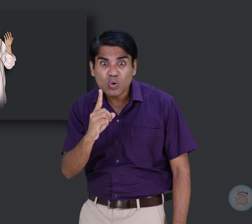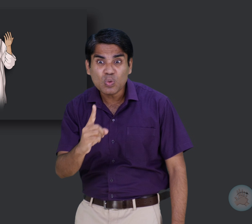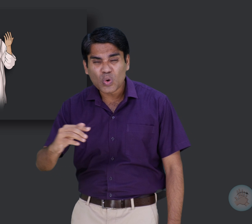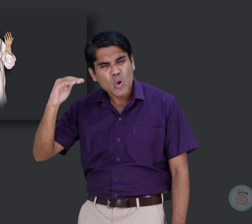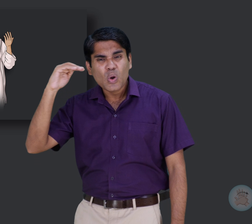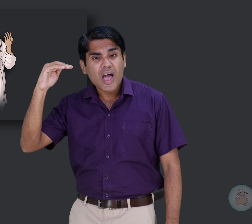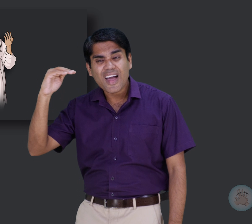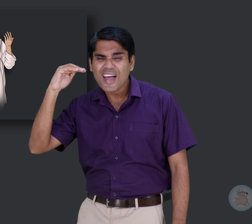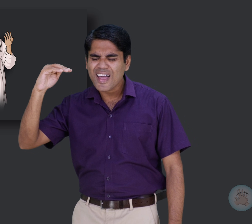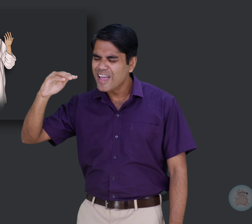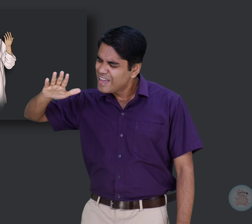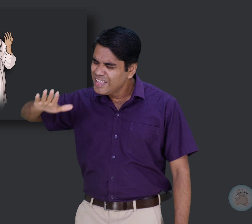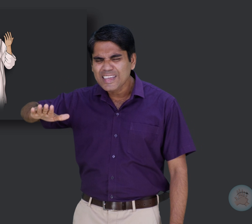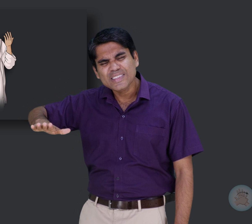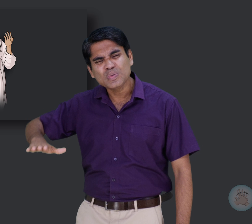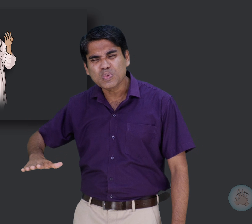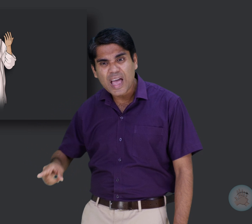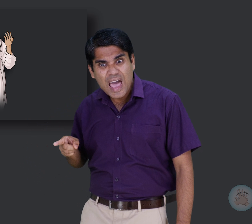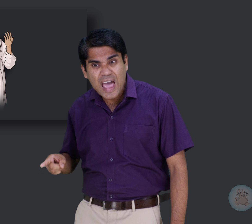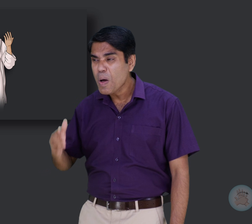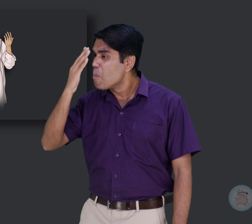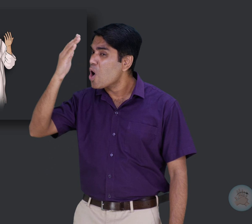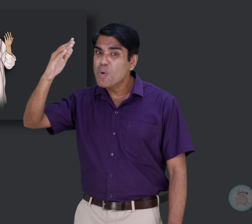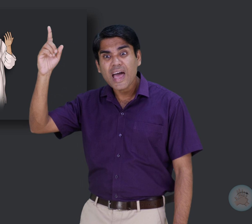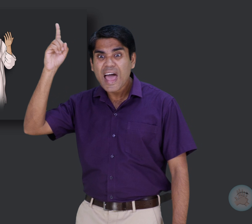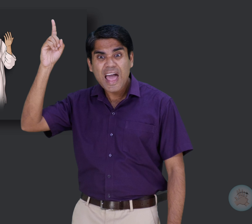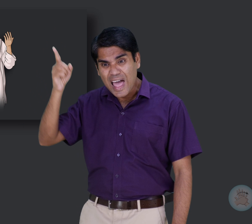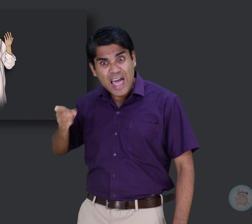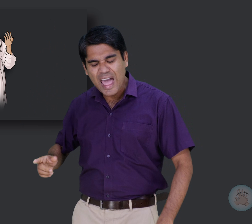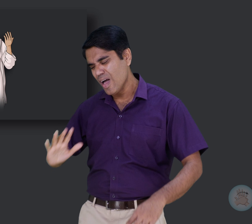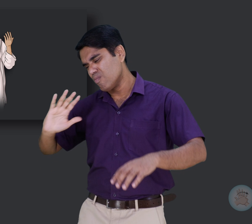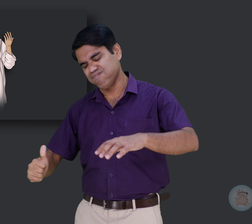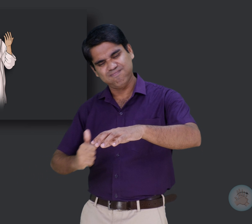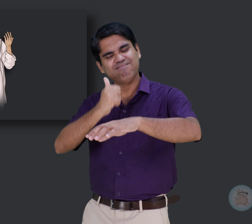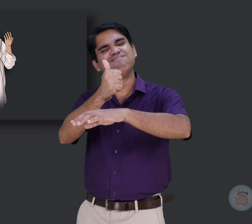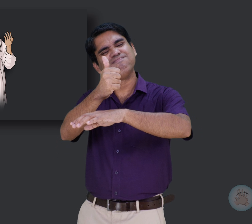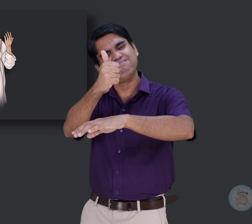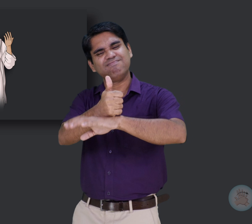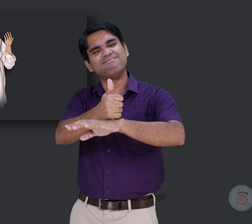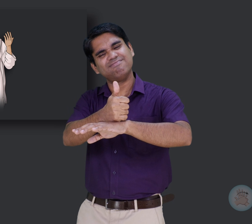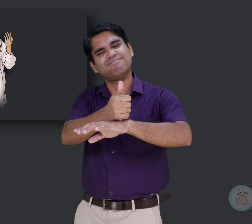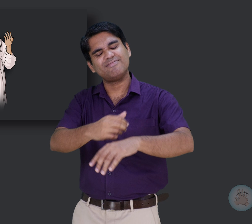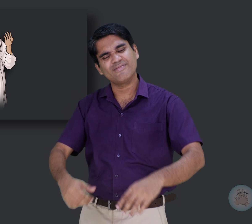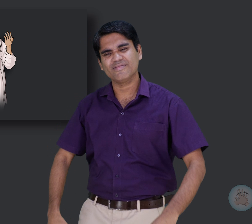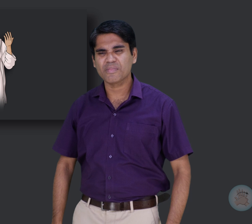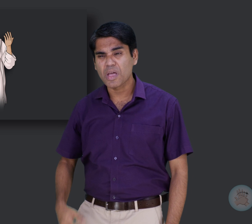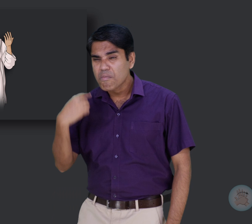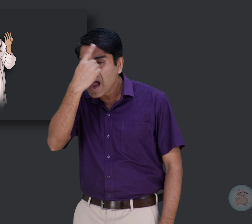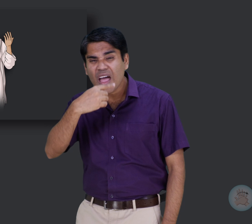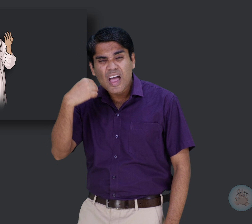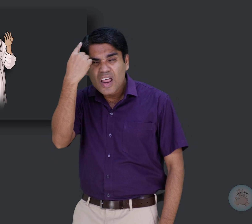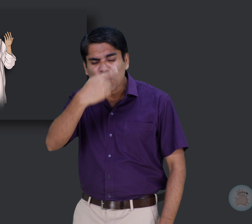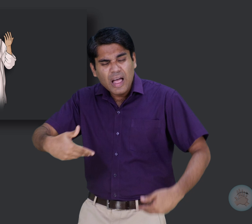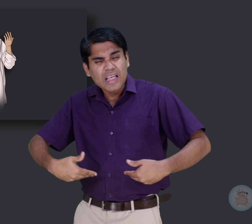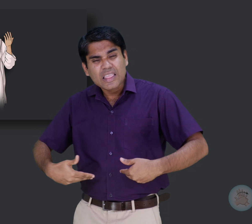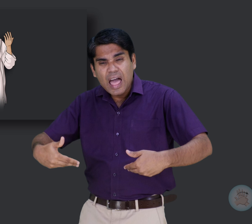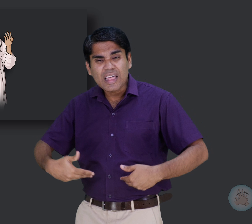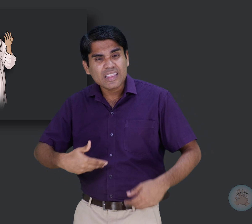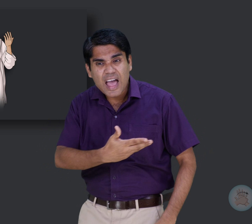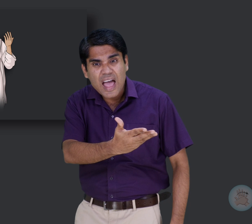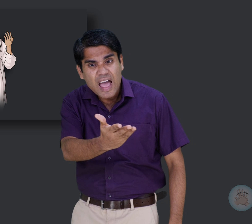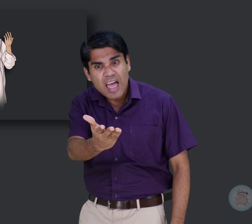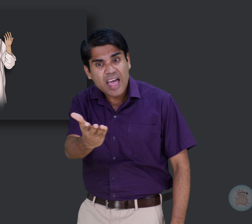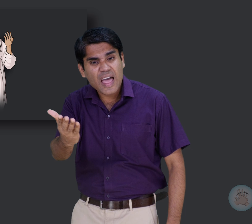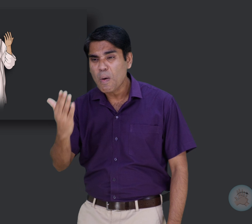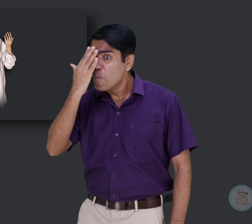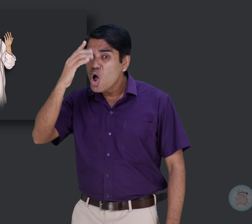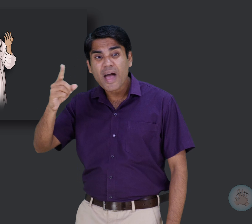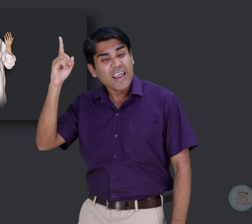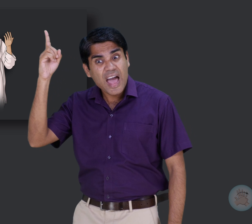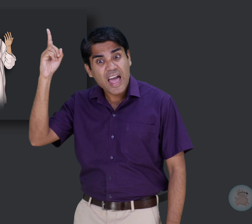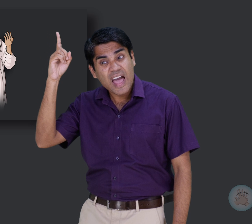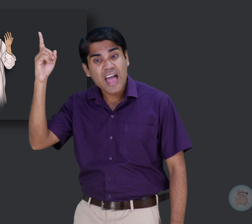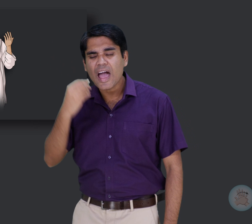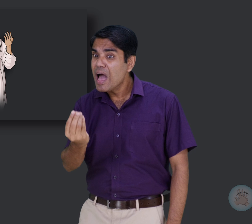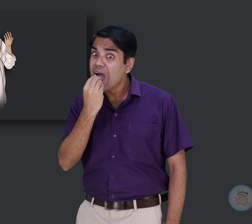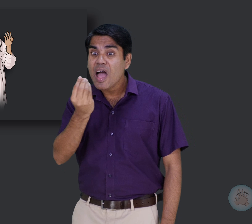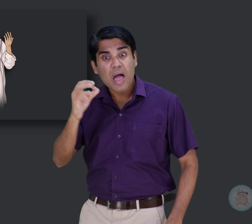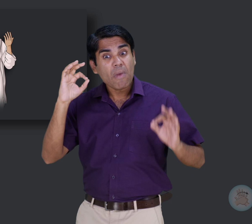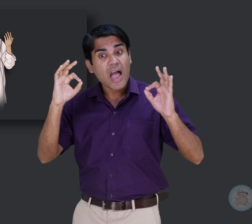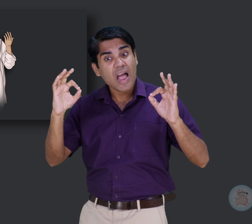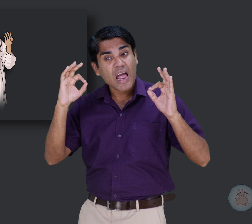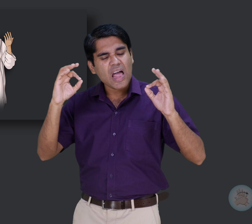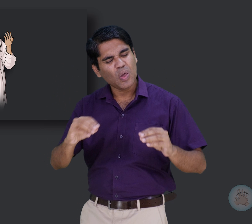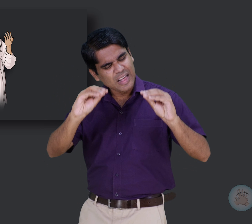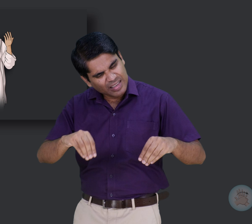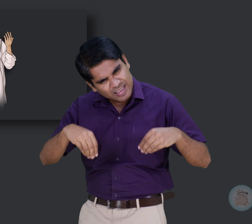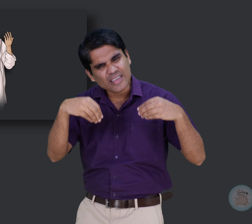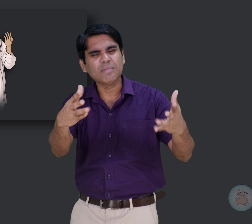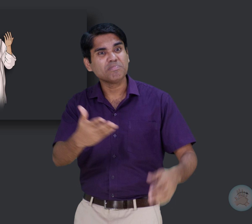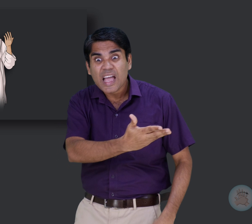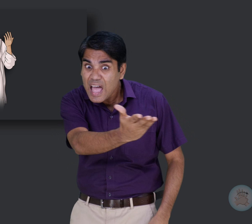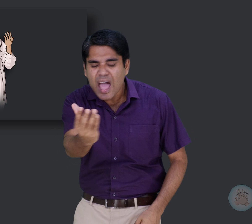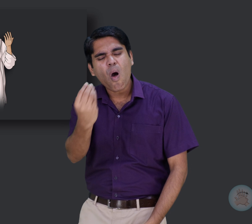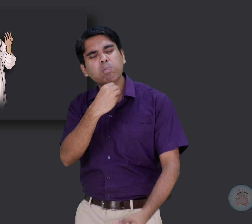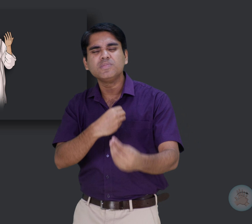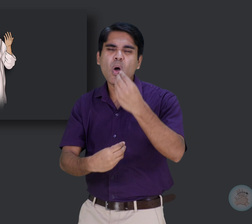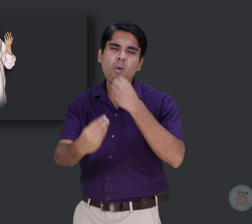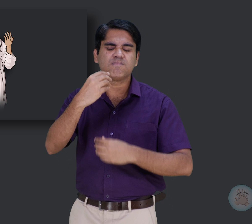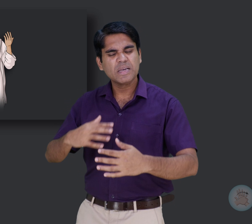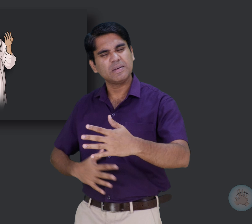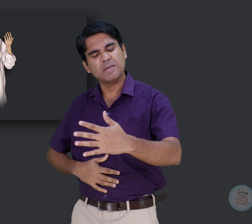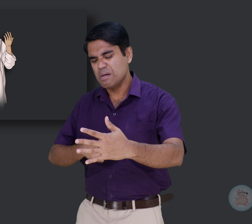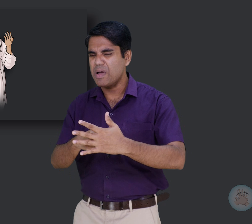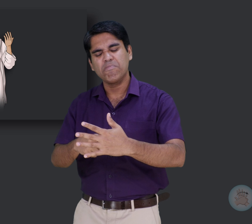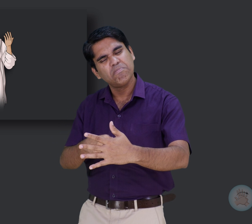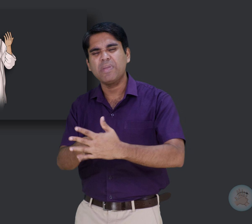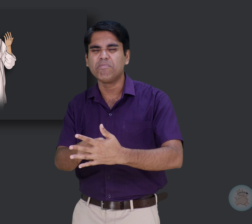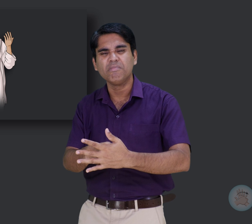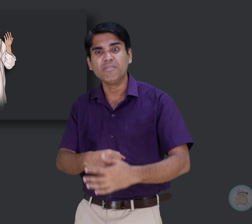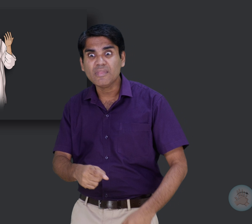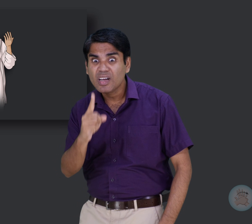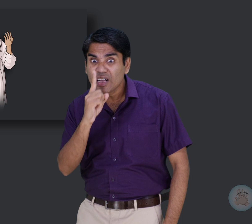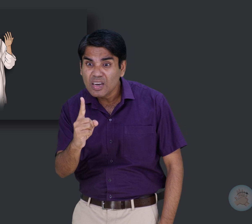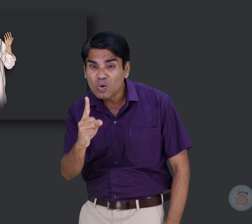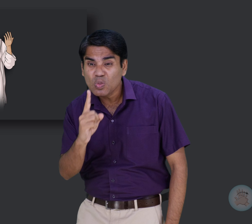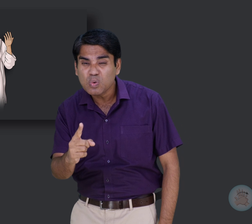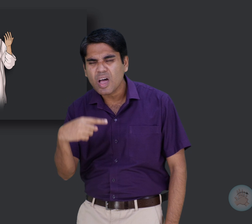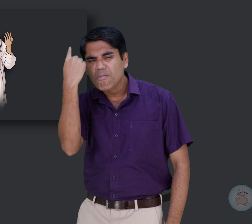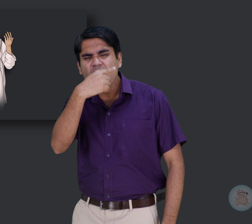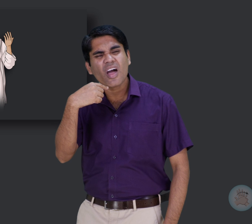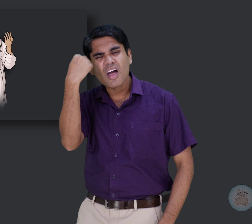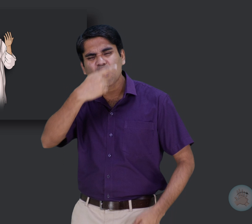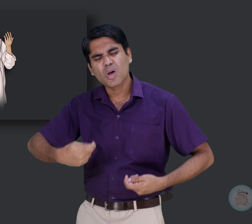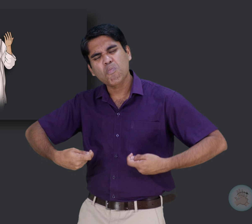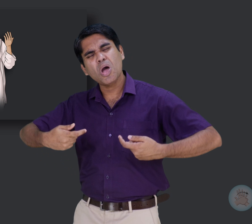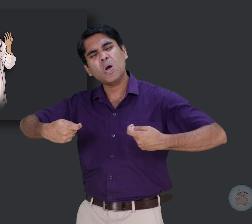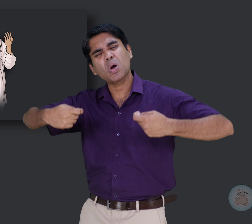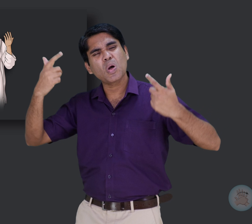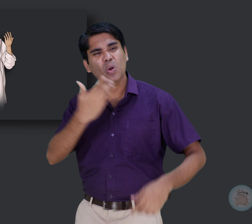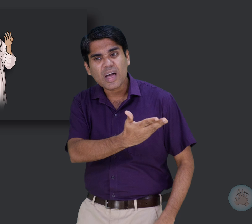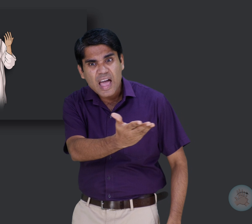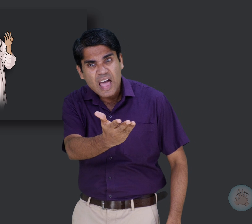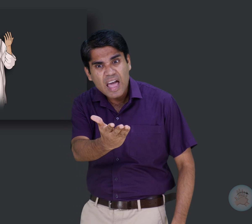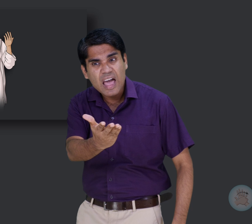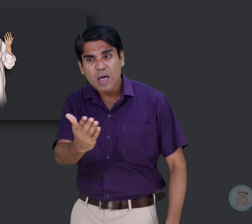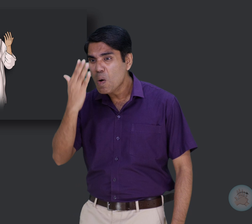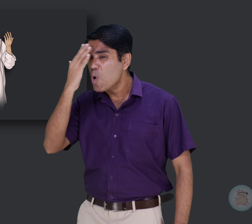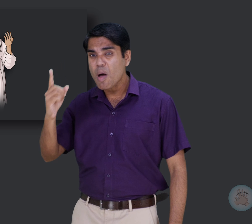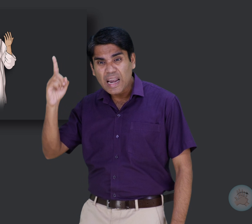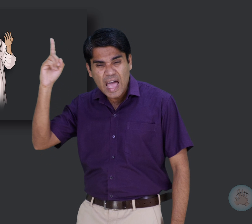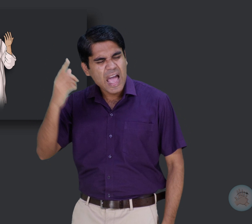He has brought down rulers from their thrones, but has exalted the humble.